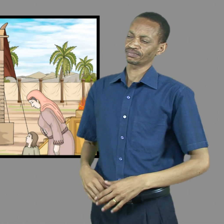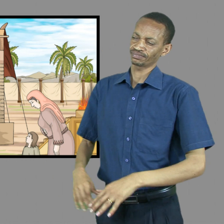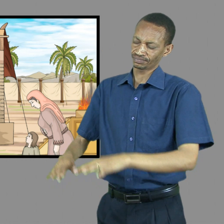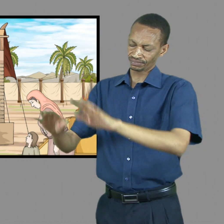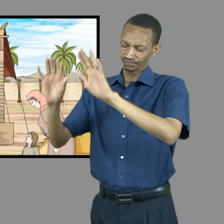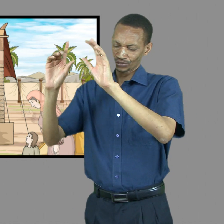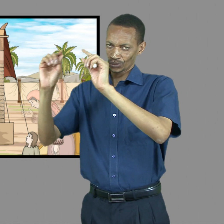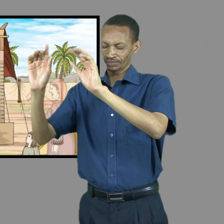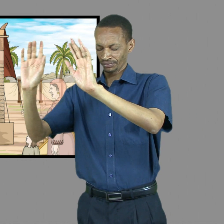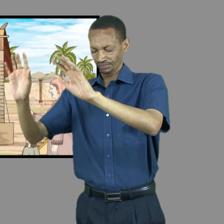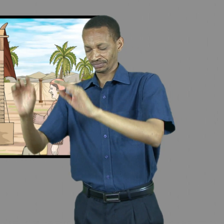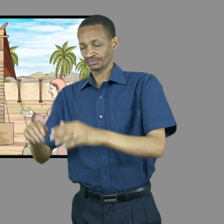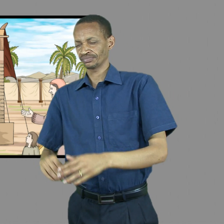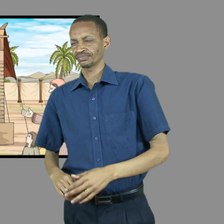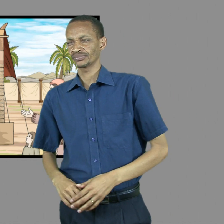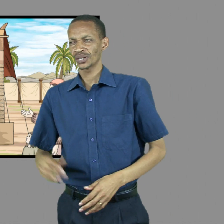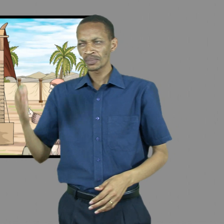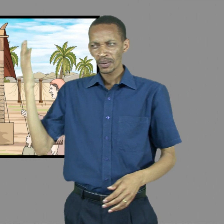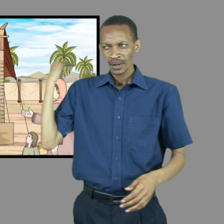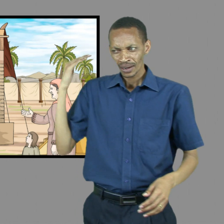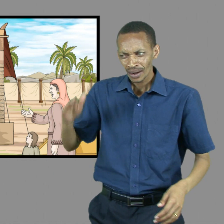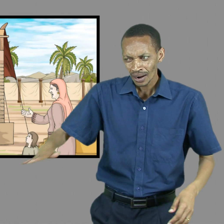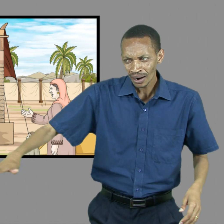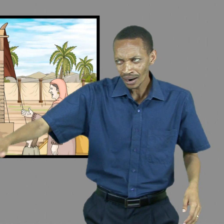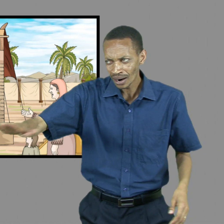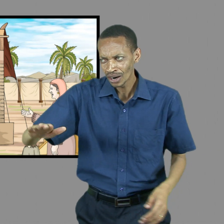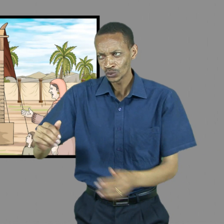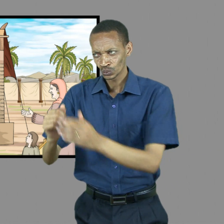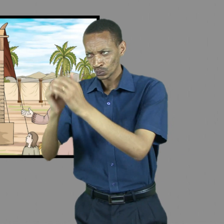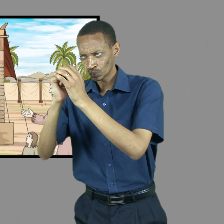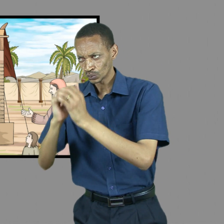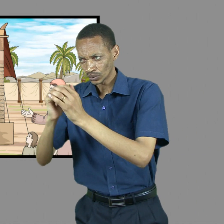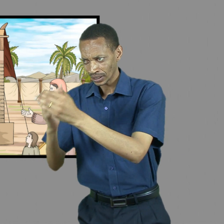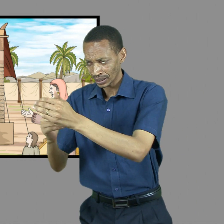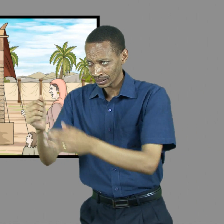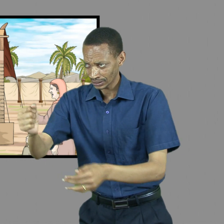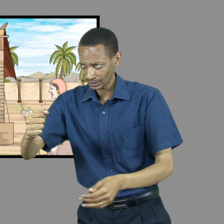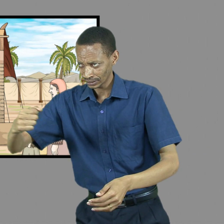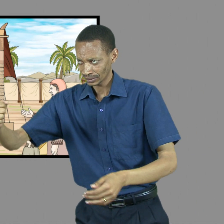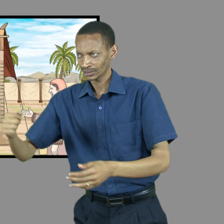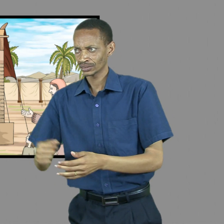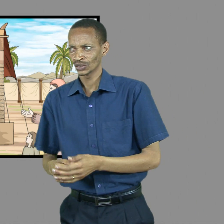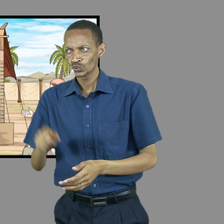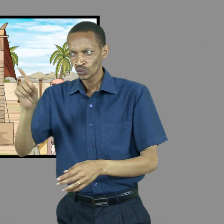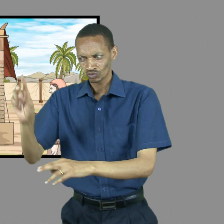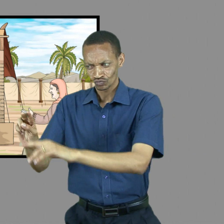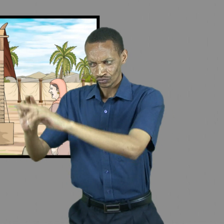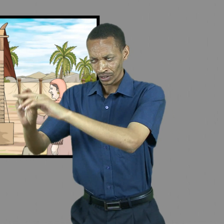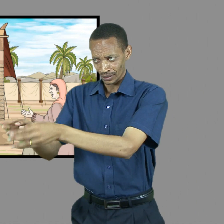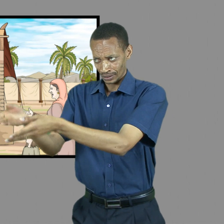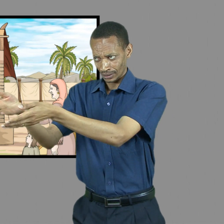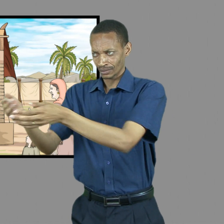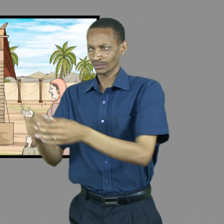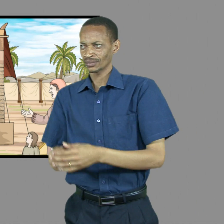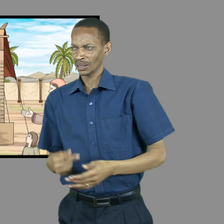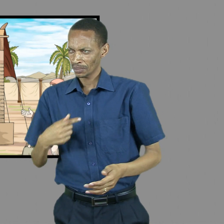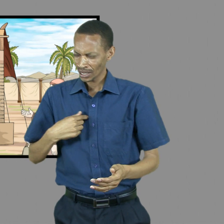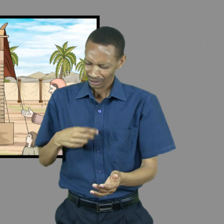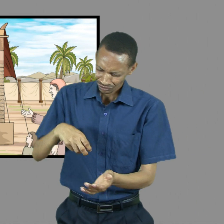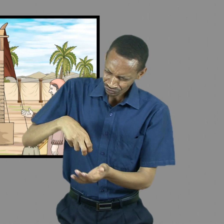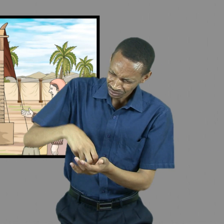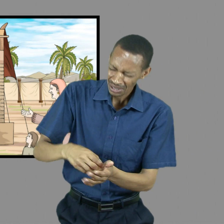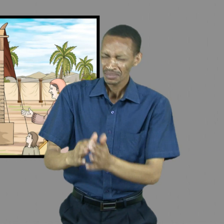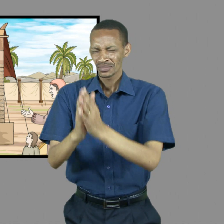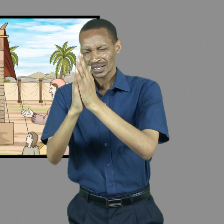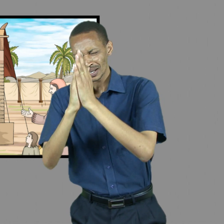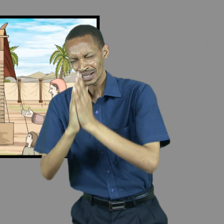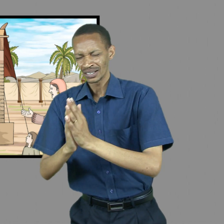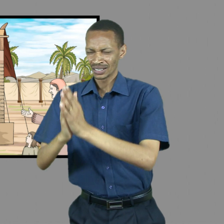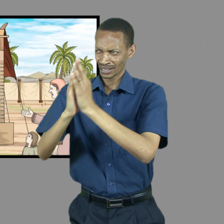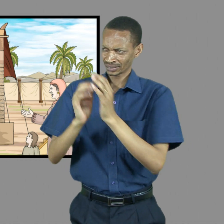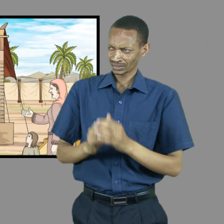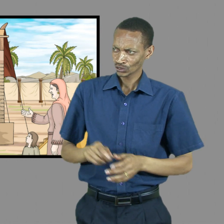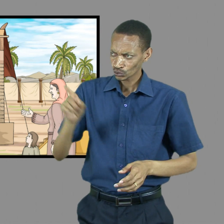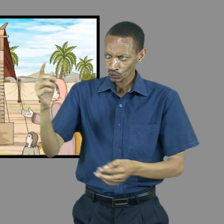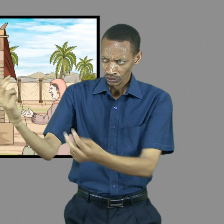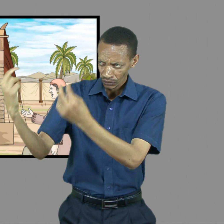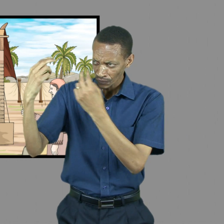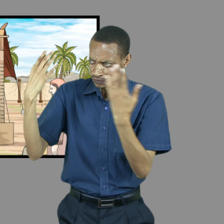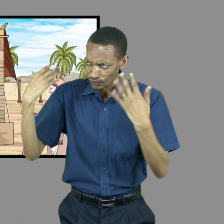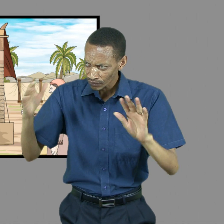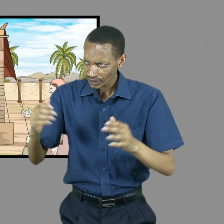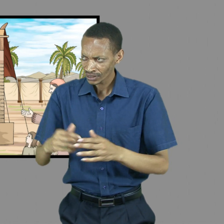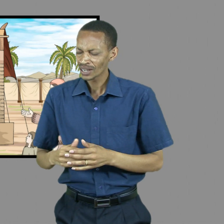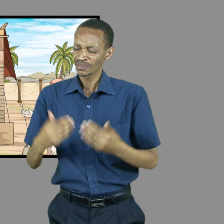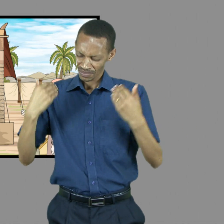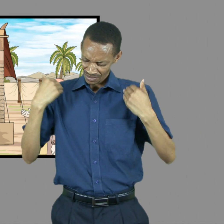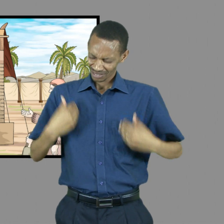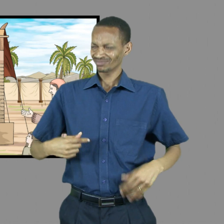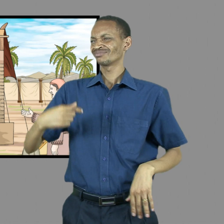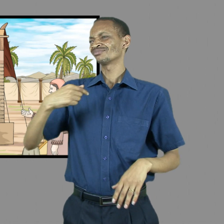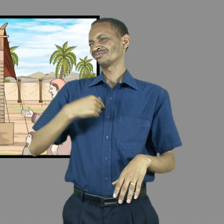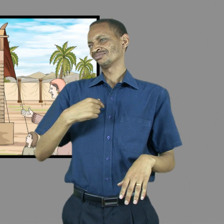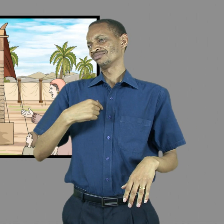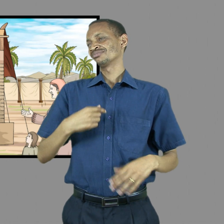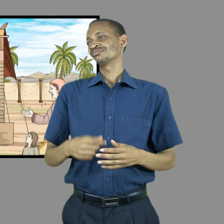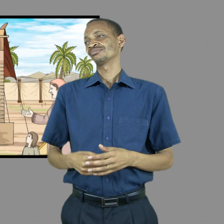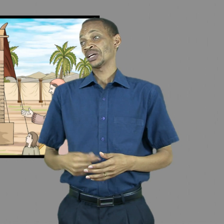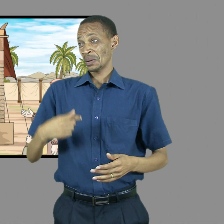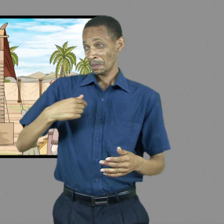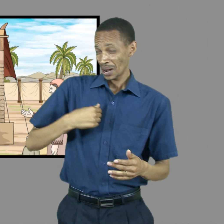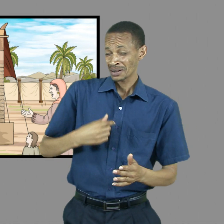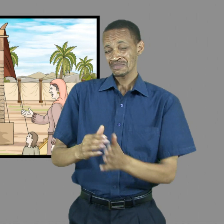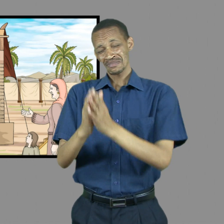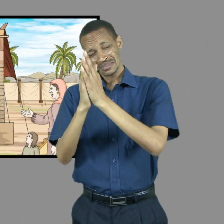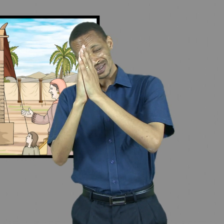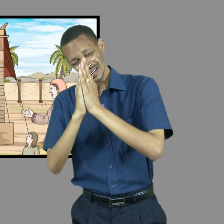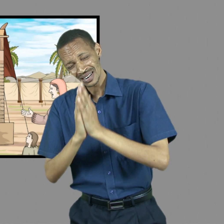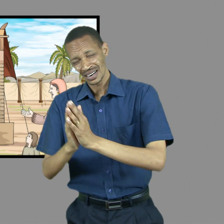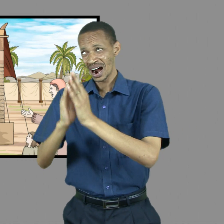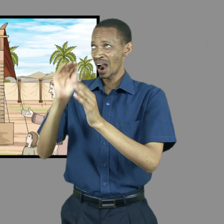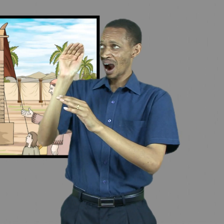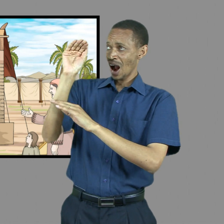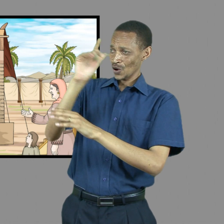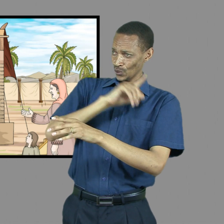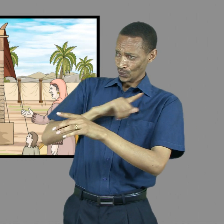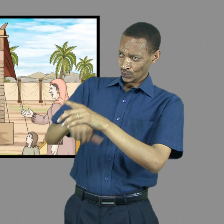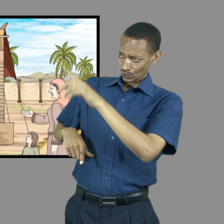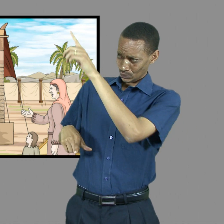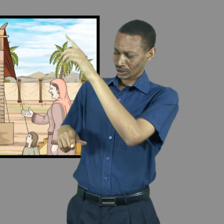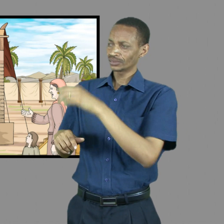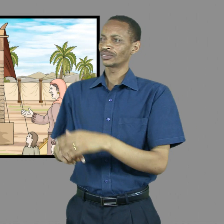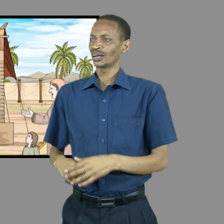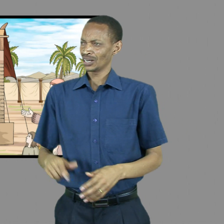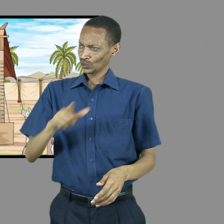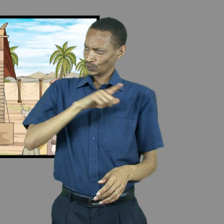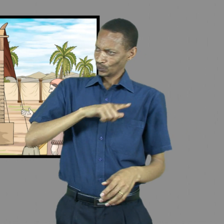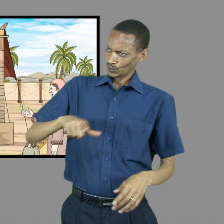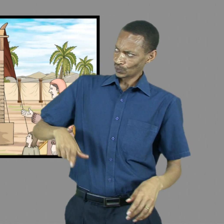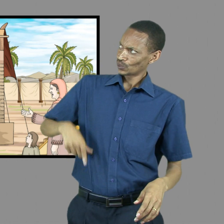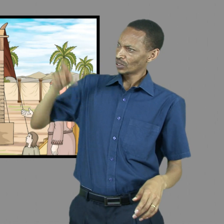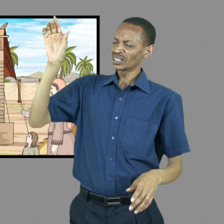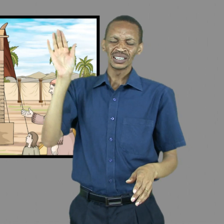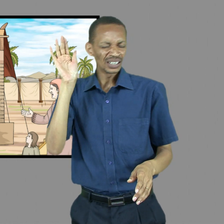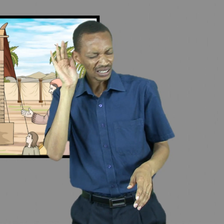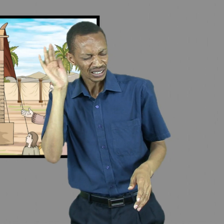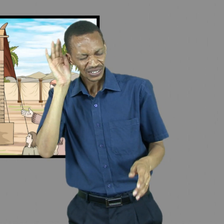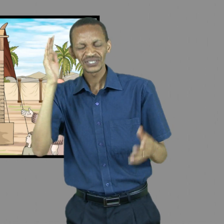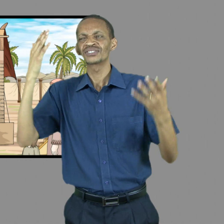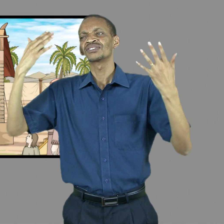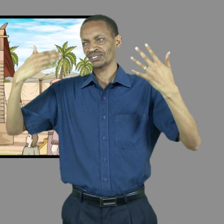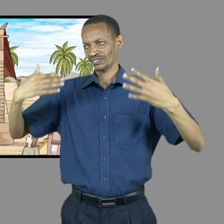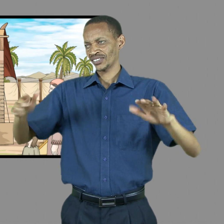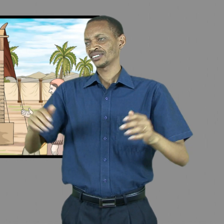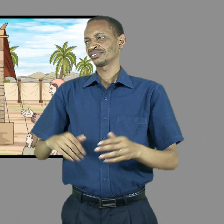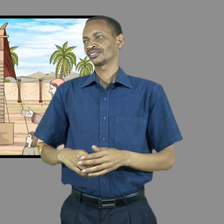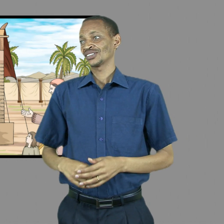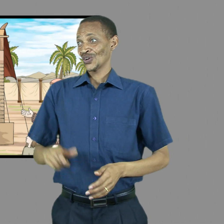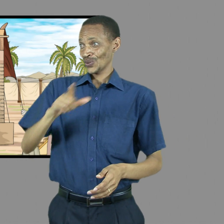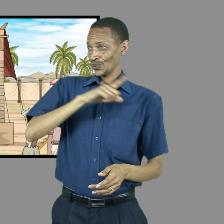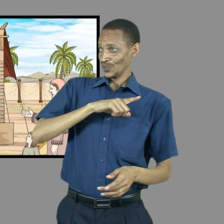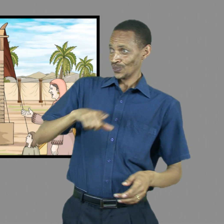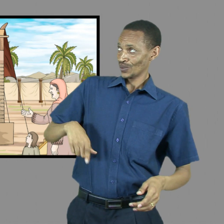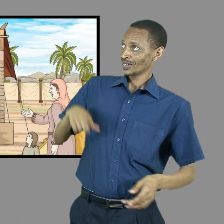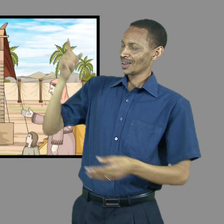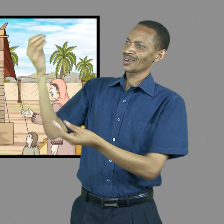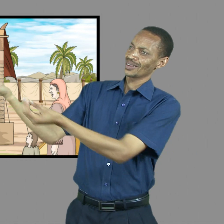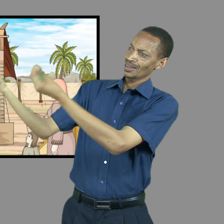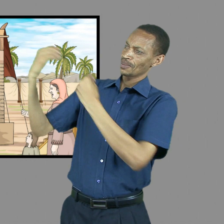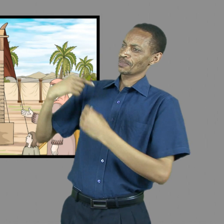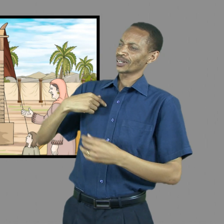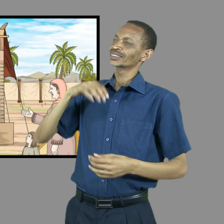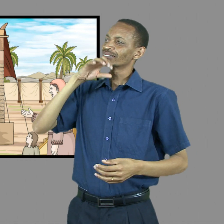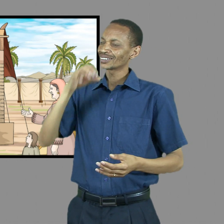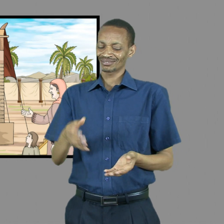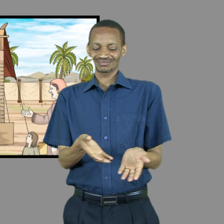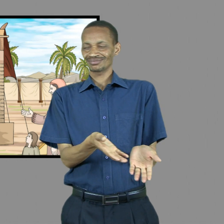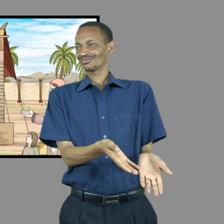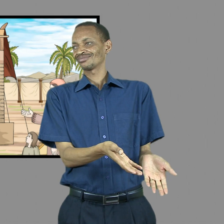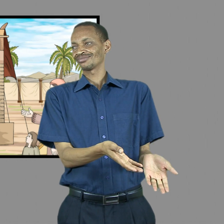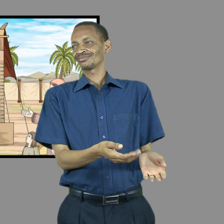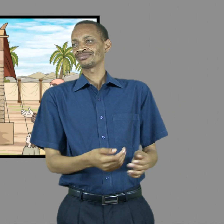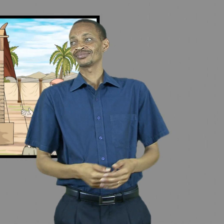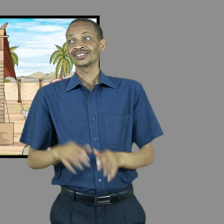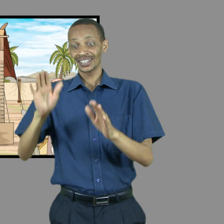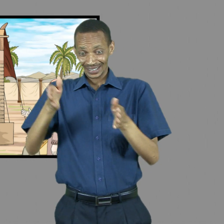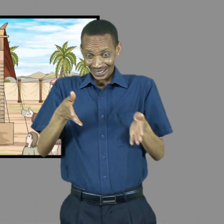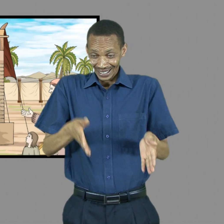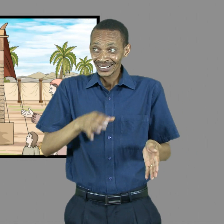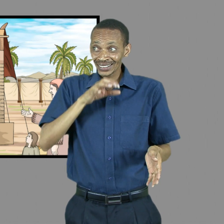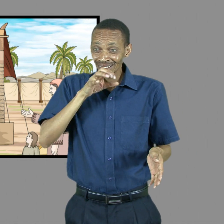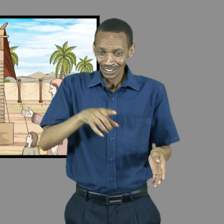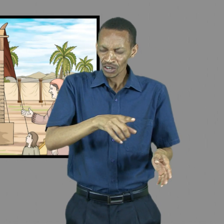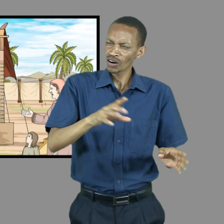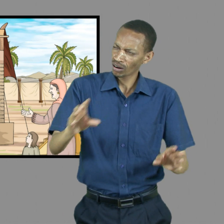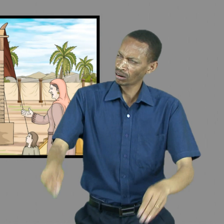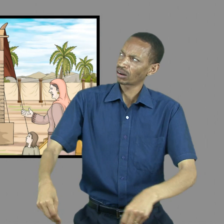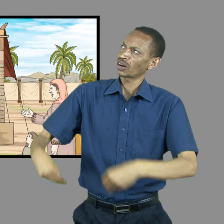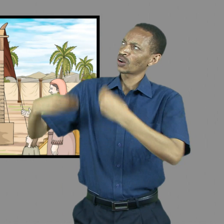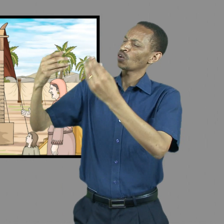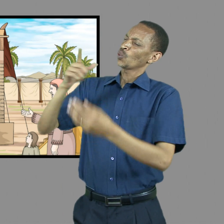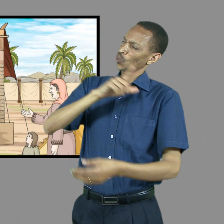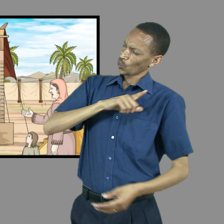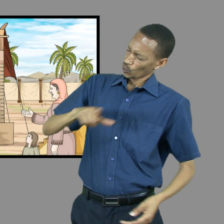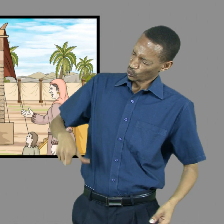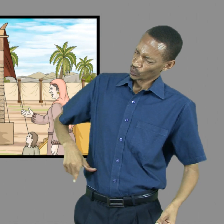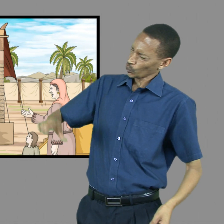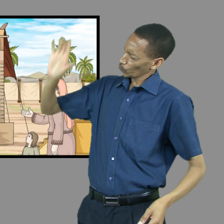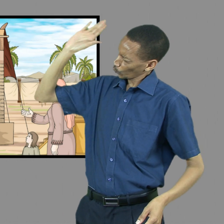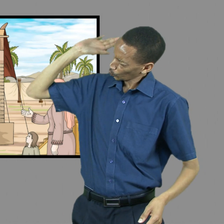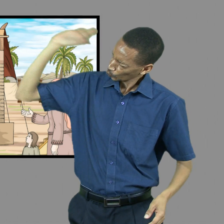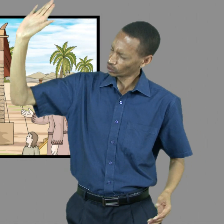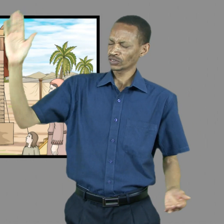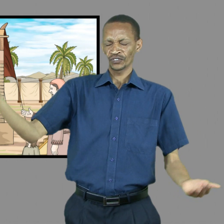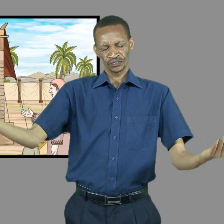I prayed for this boy, and since the LORD has granted me what I asked of Him, I now dedicate the boy to the LORD. For as long as he lives, he is dedicated to the LORD.” So they worshiped the LORD there.